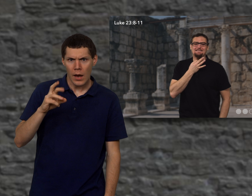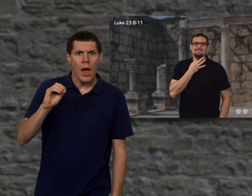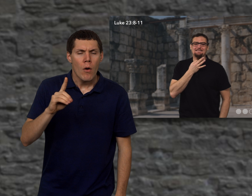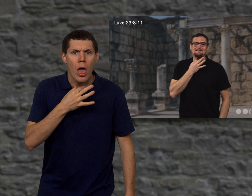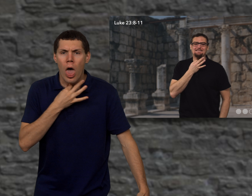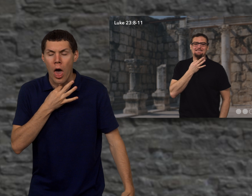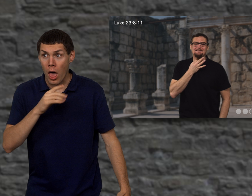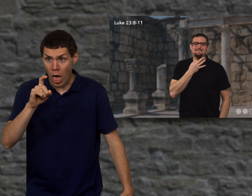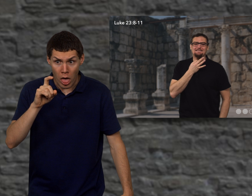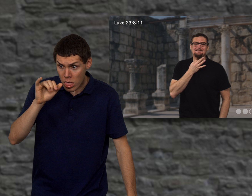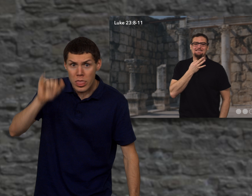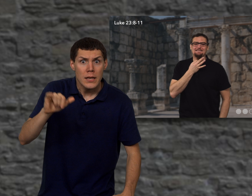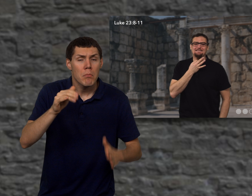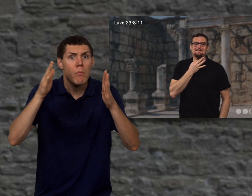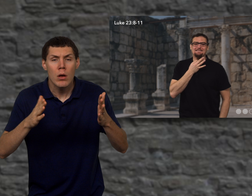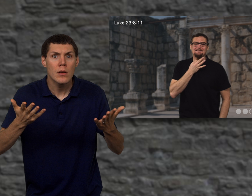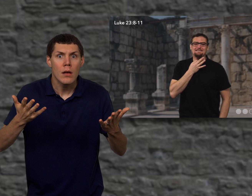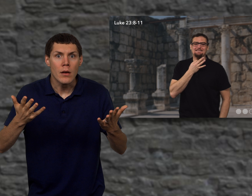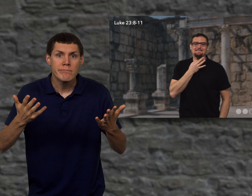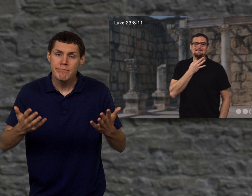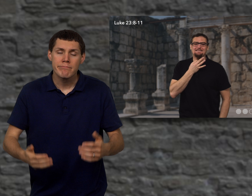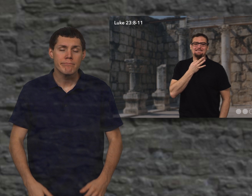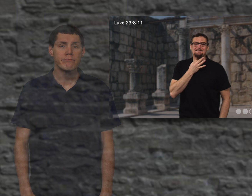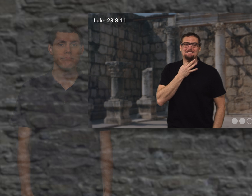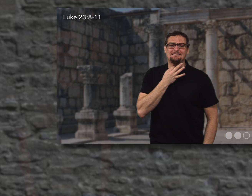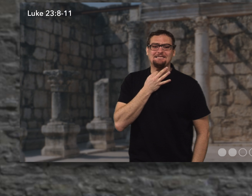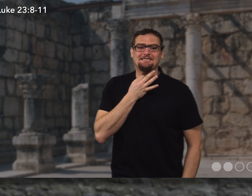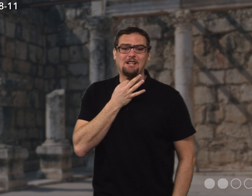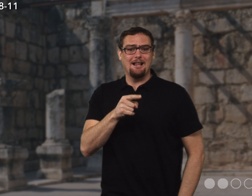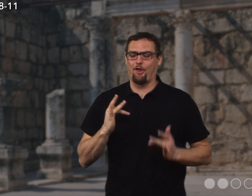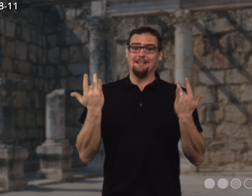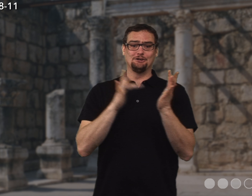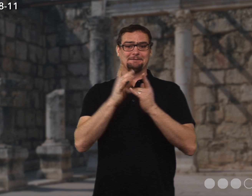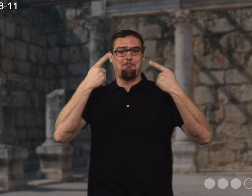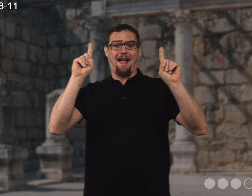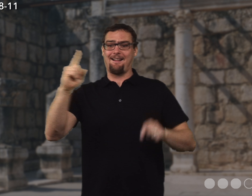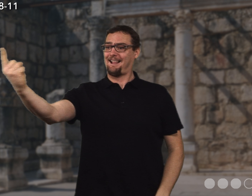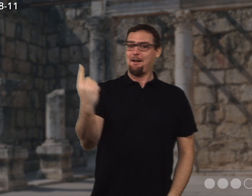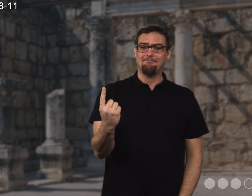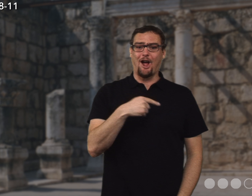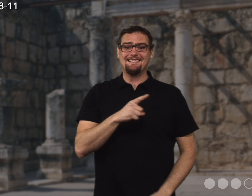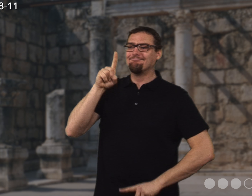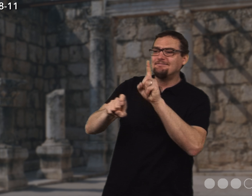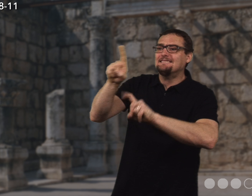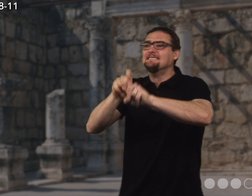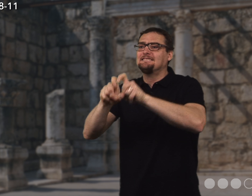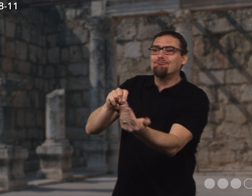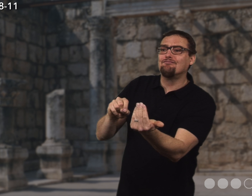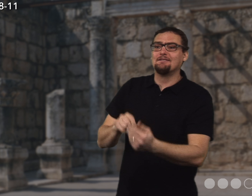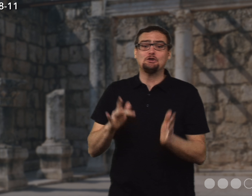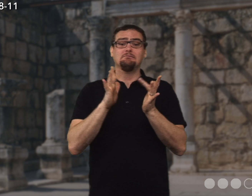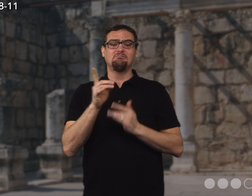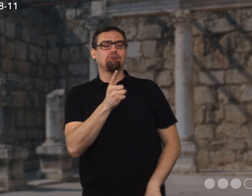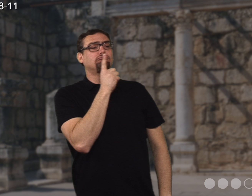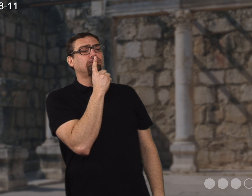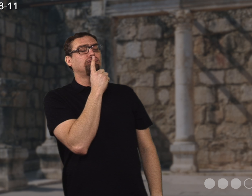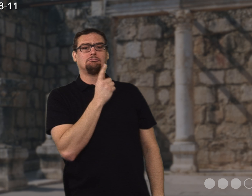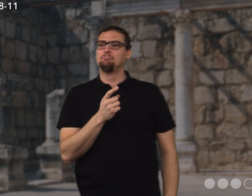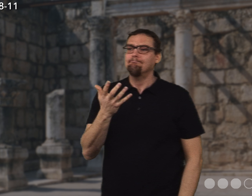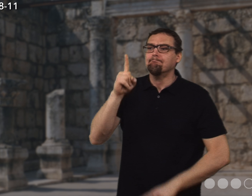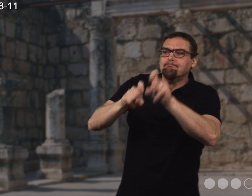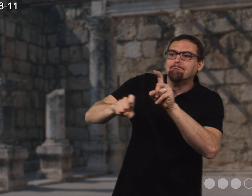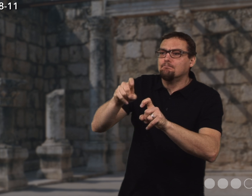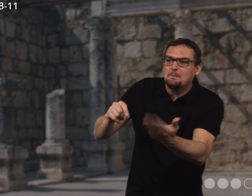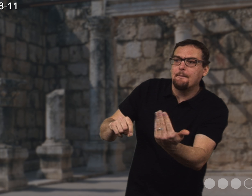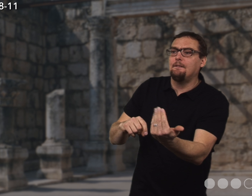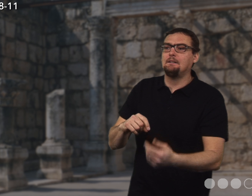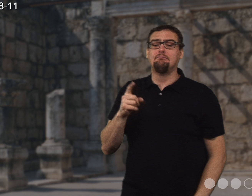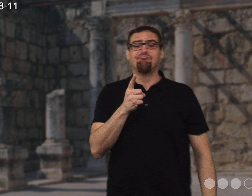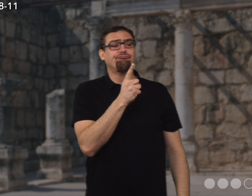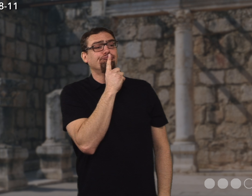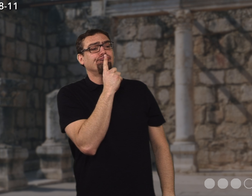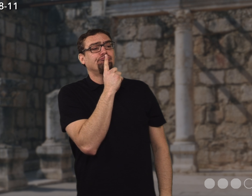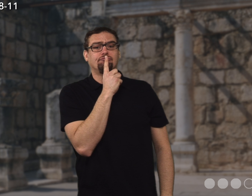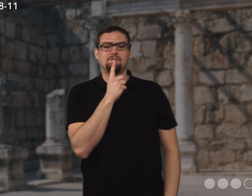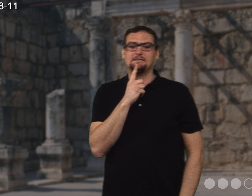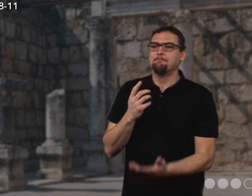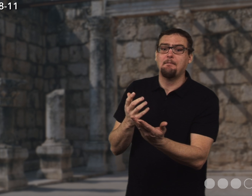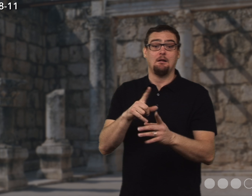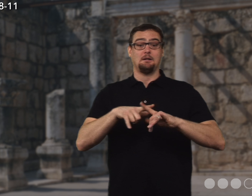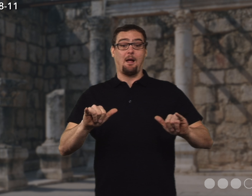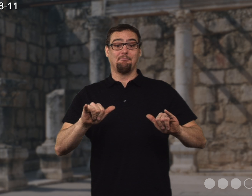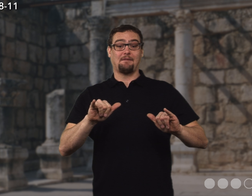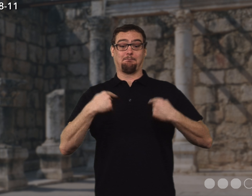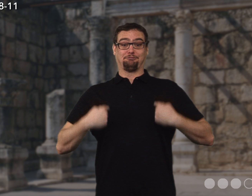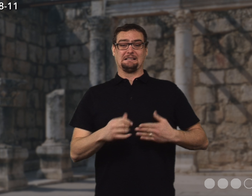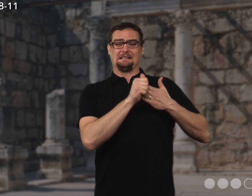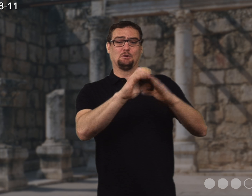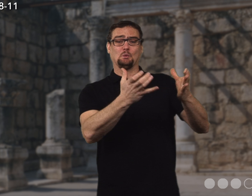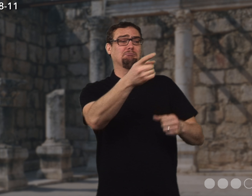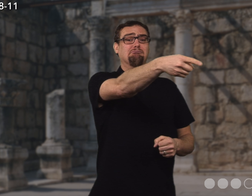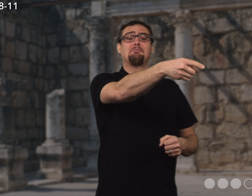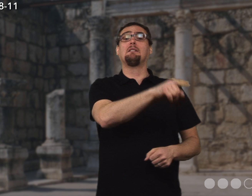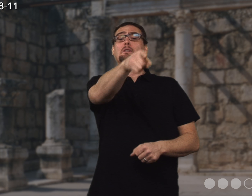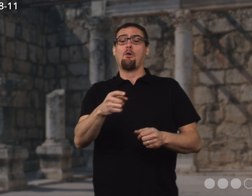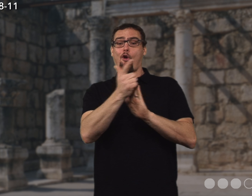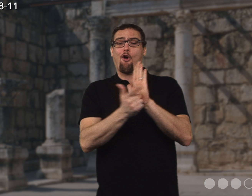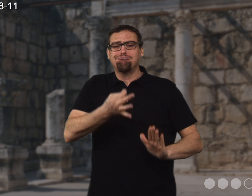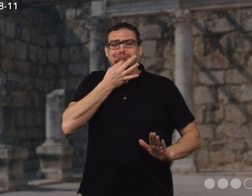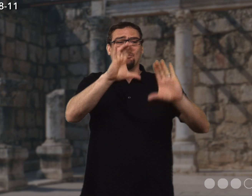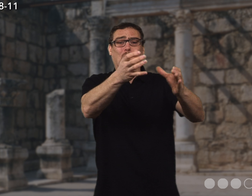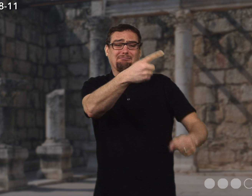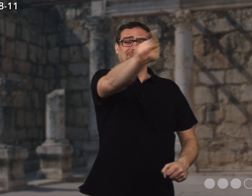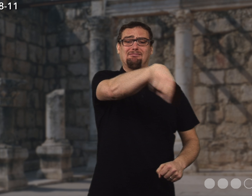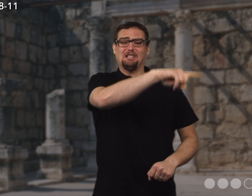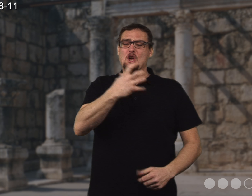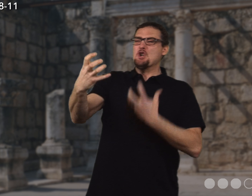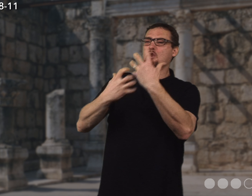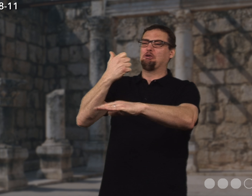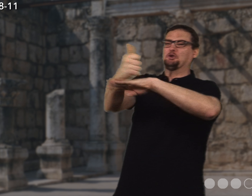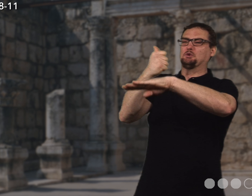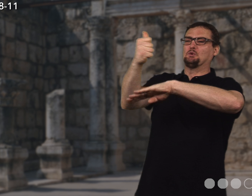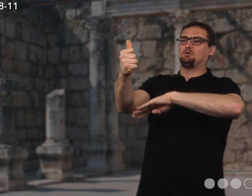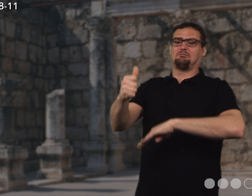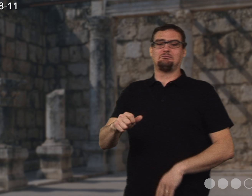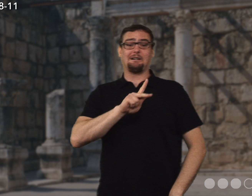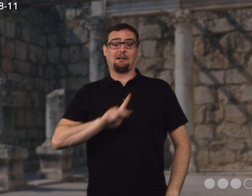Meanwhile, the chief priests and scribes stood there, vehemently accusing Him.